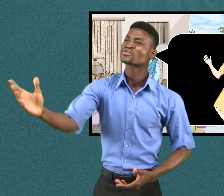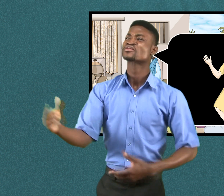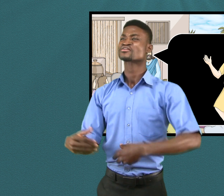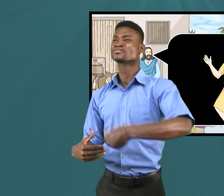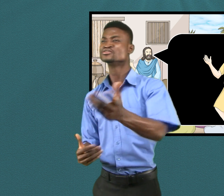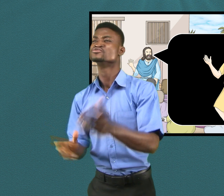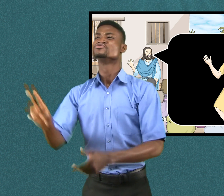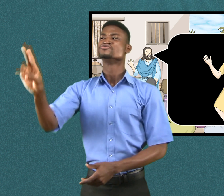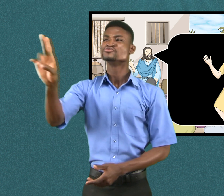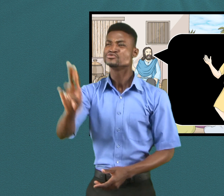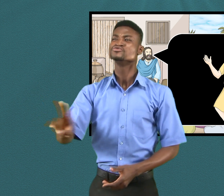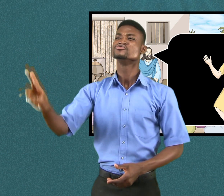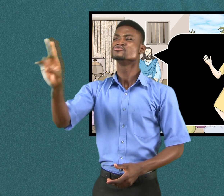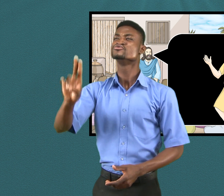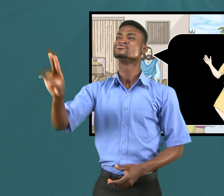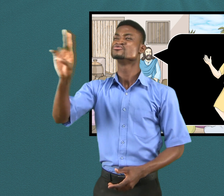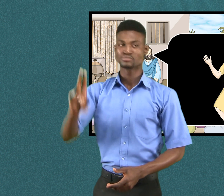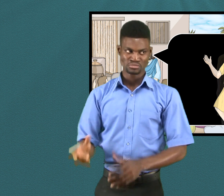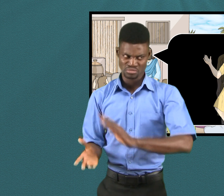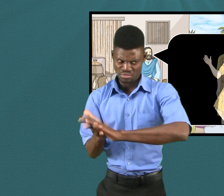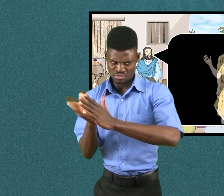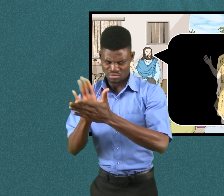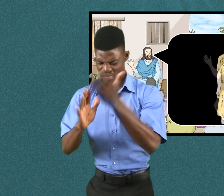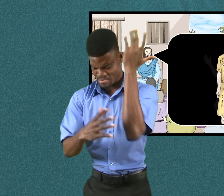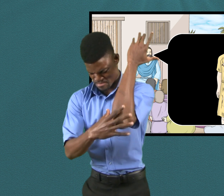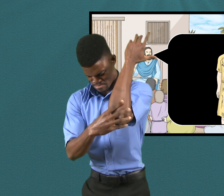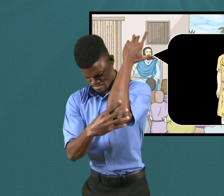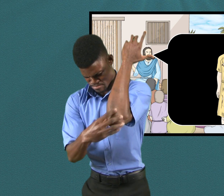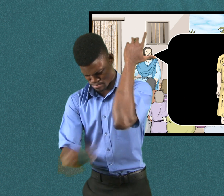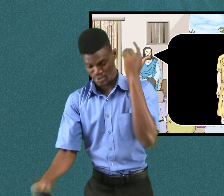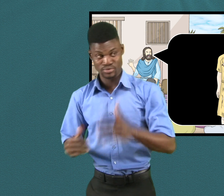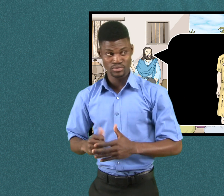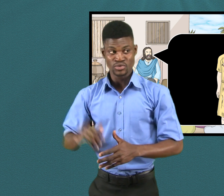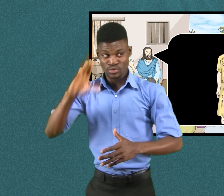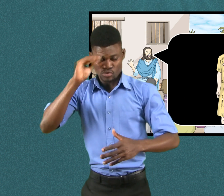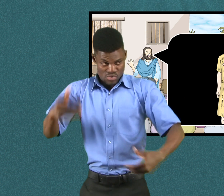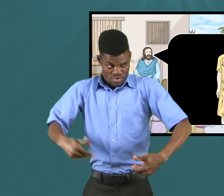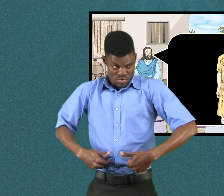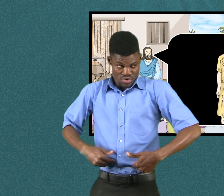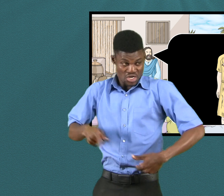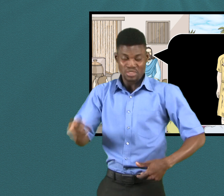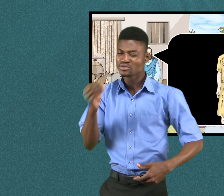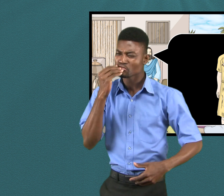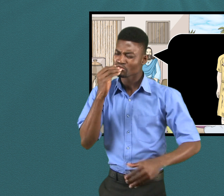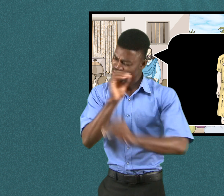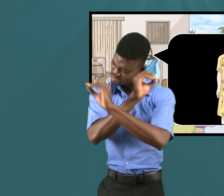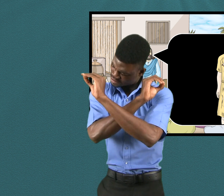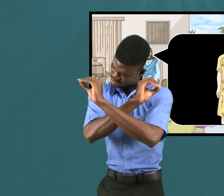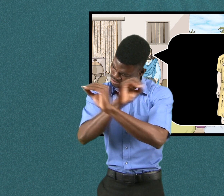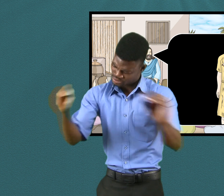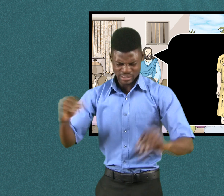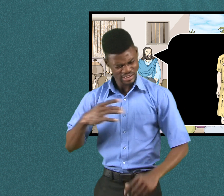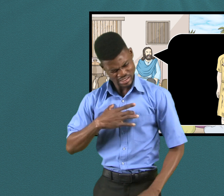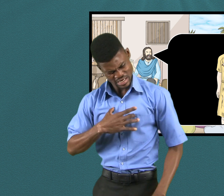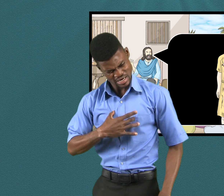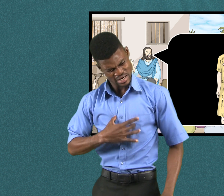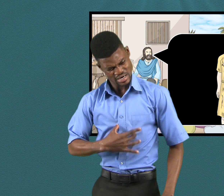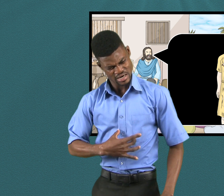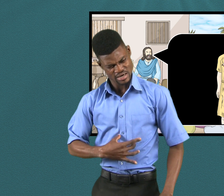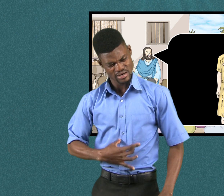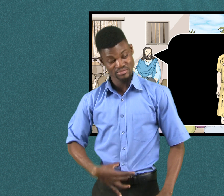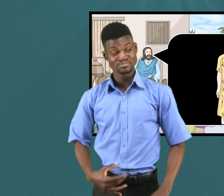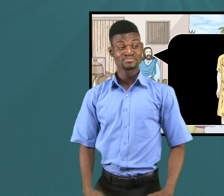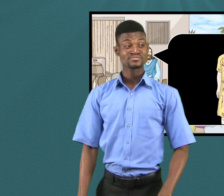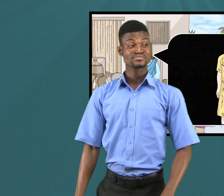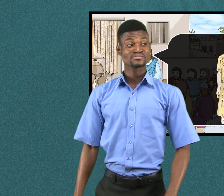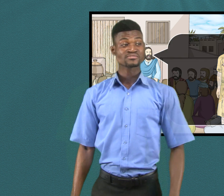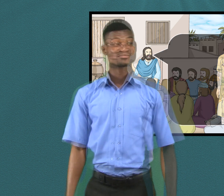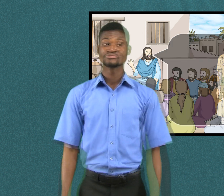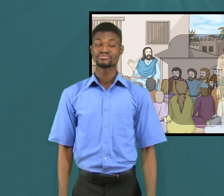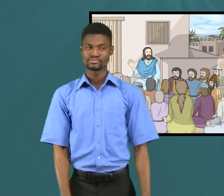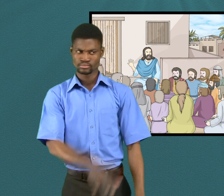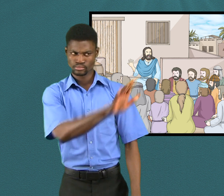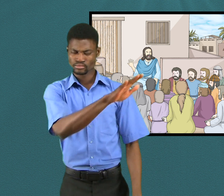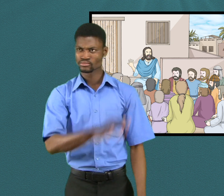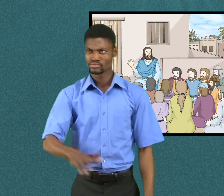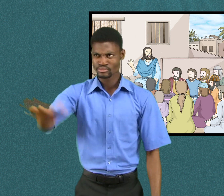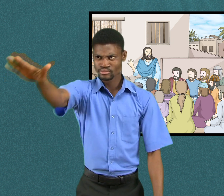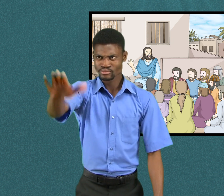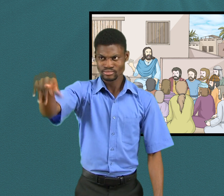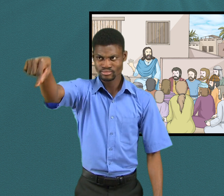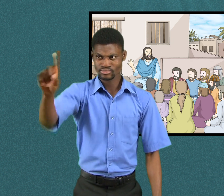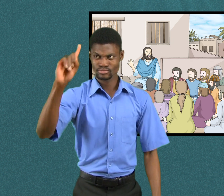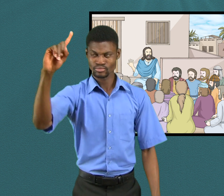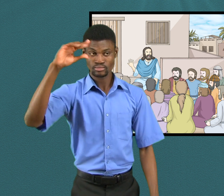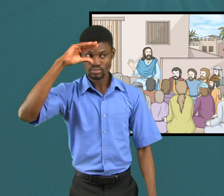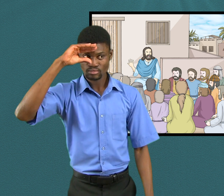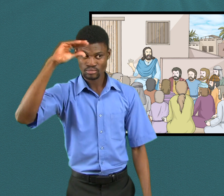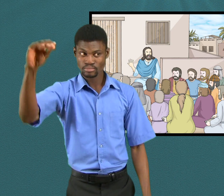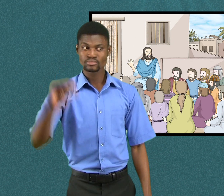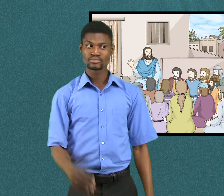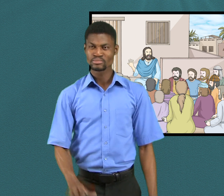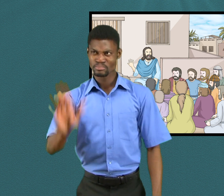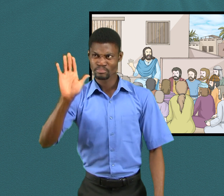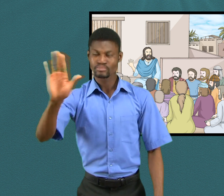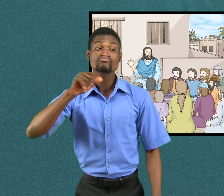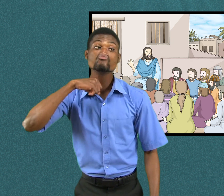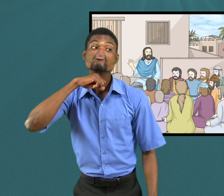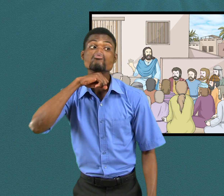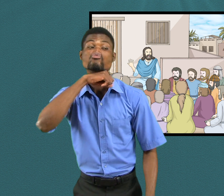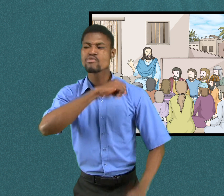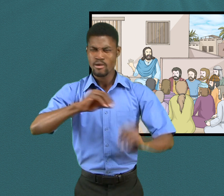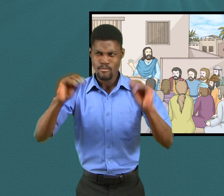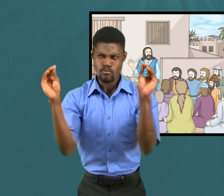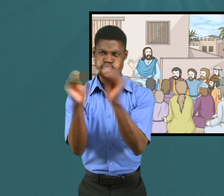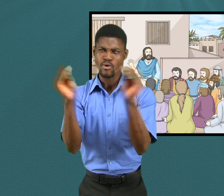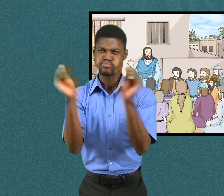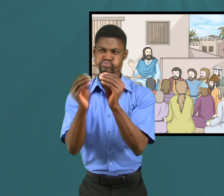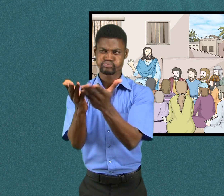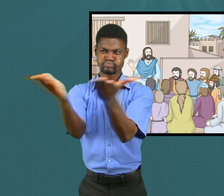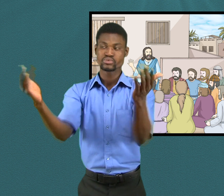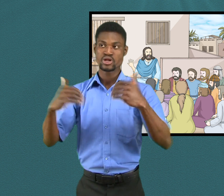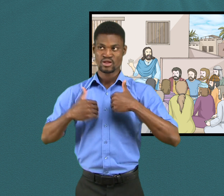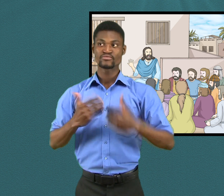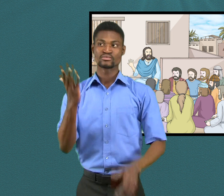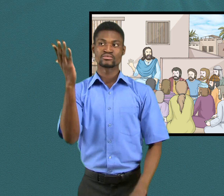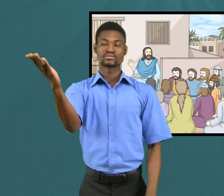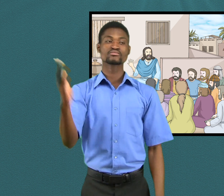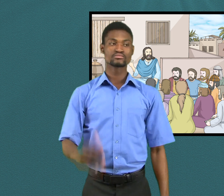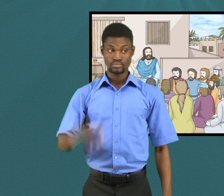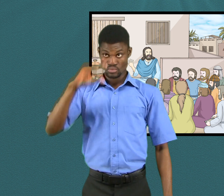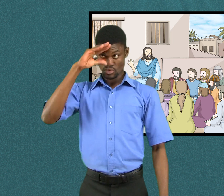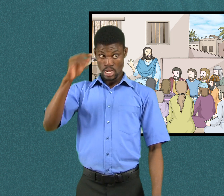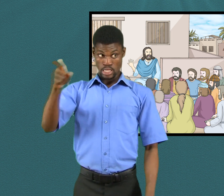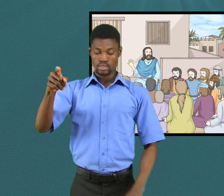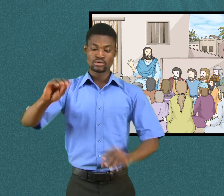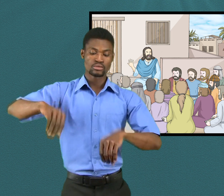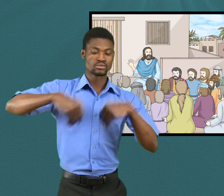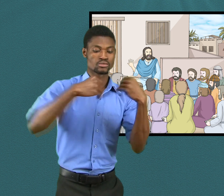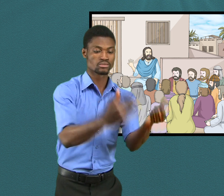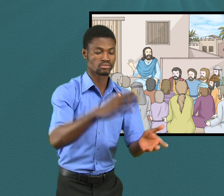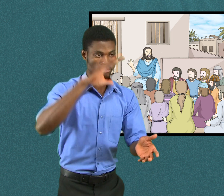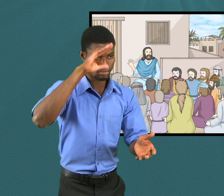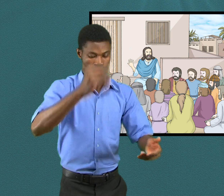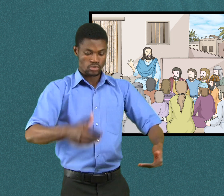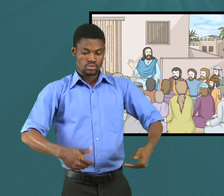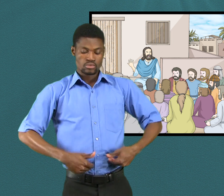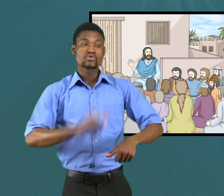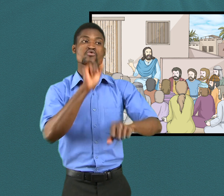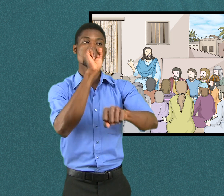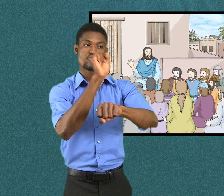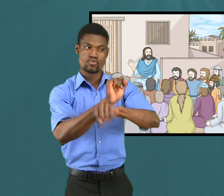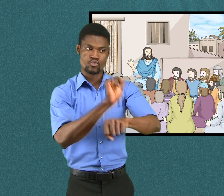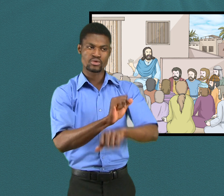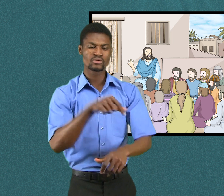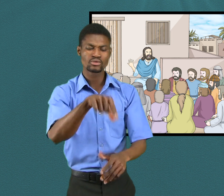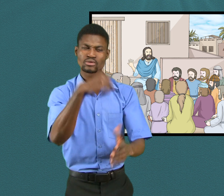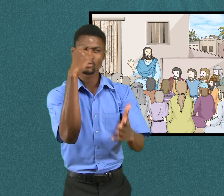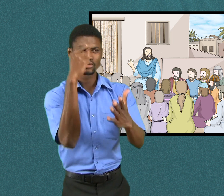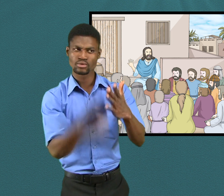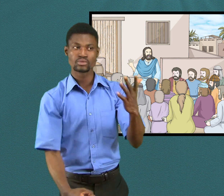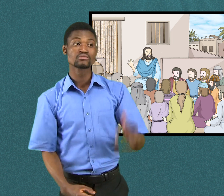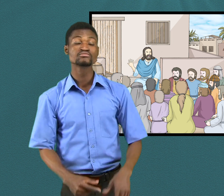After he had spent all he had, a severe famine swept through that country, and he began to be in need.